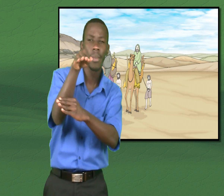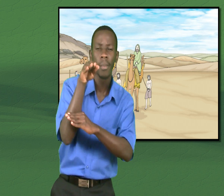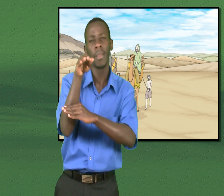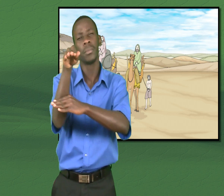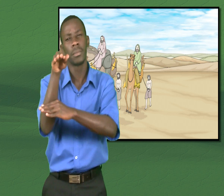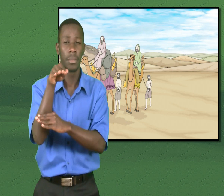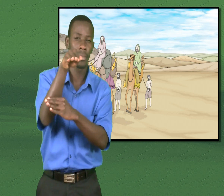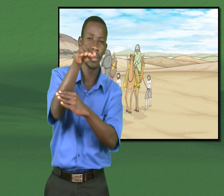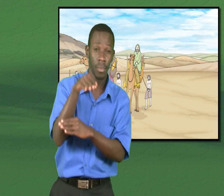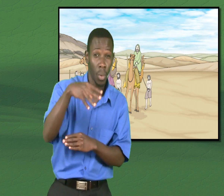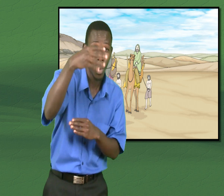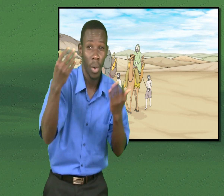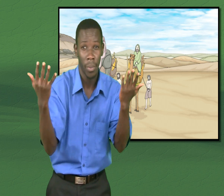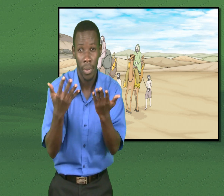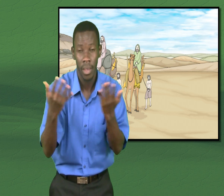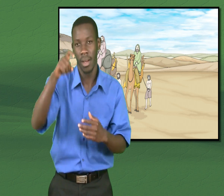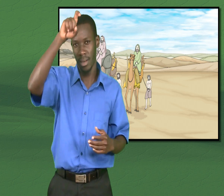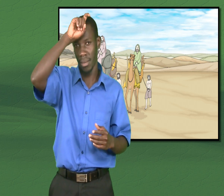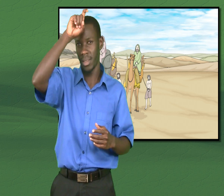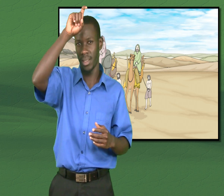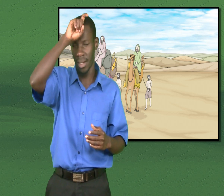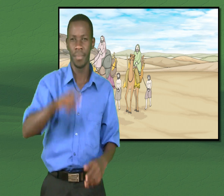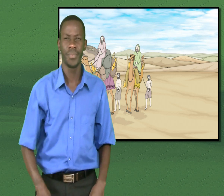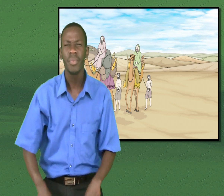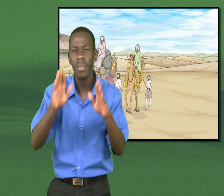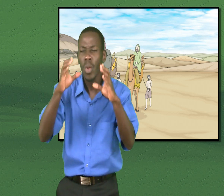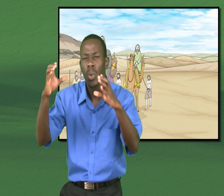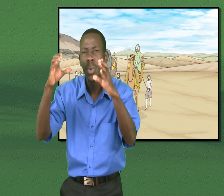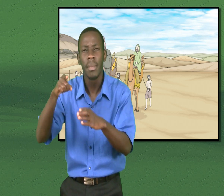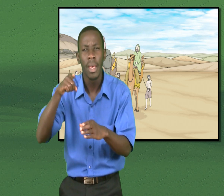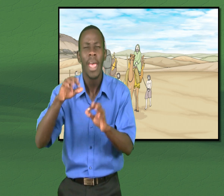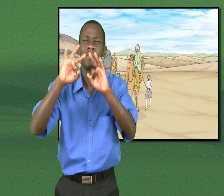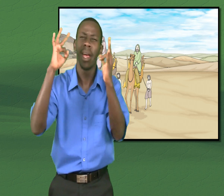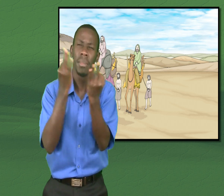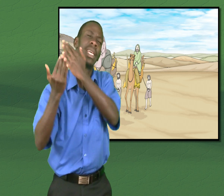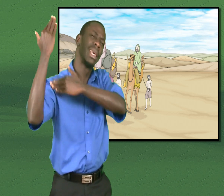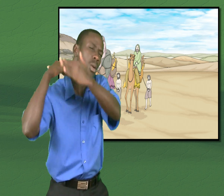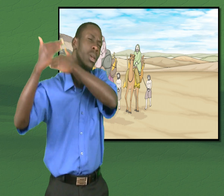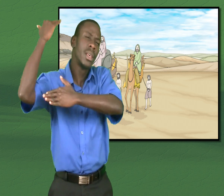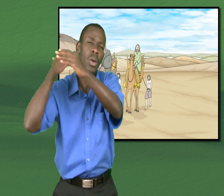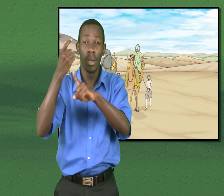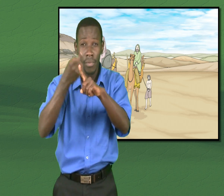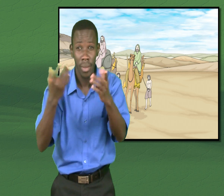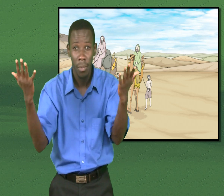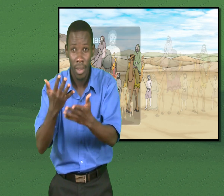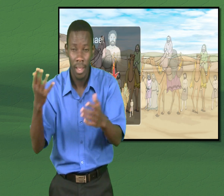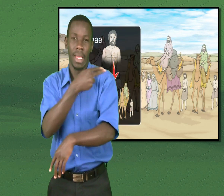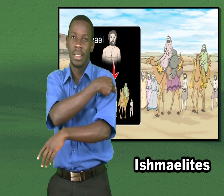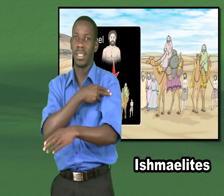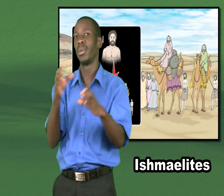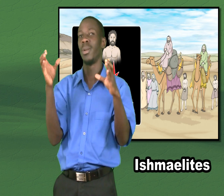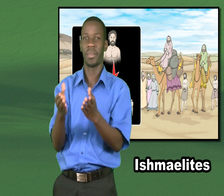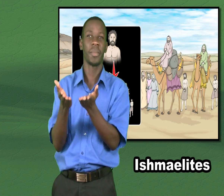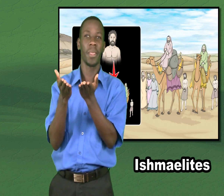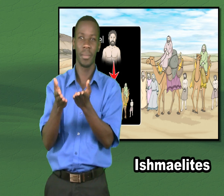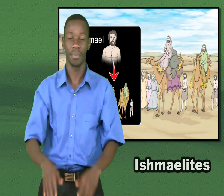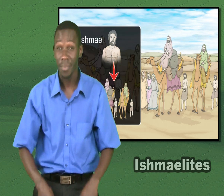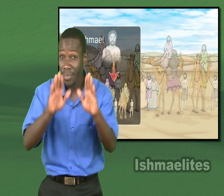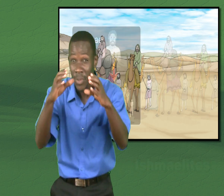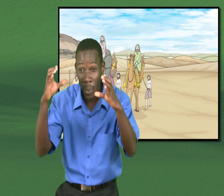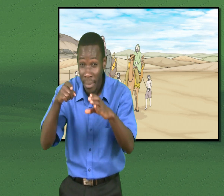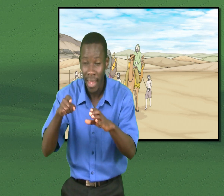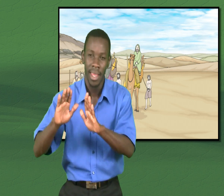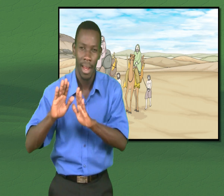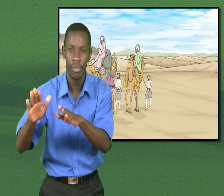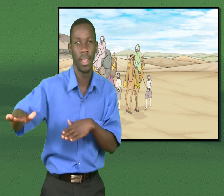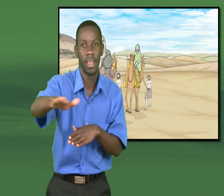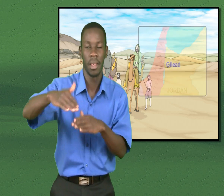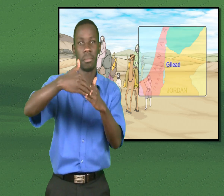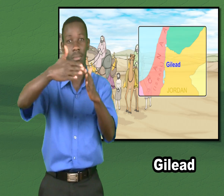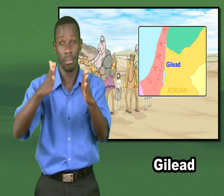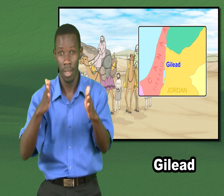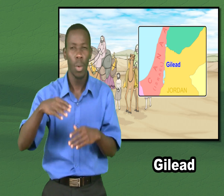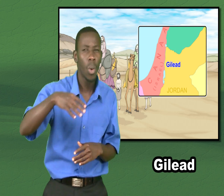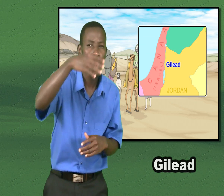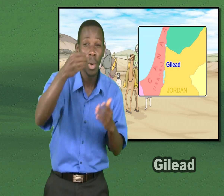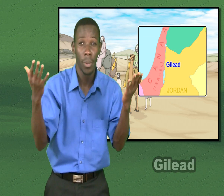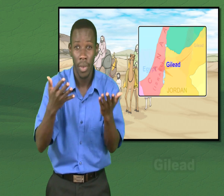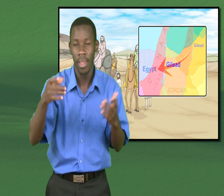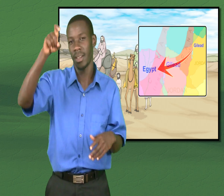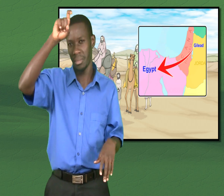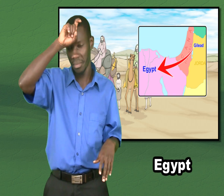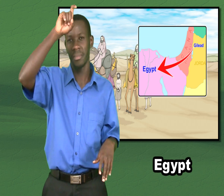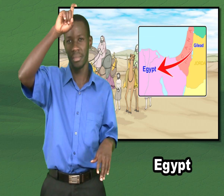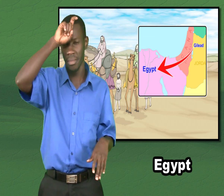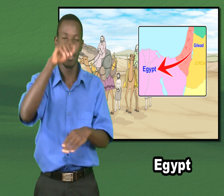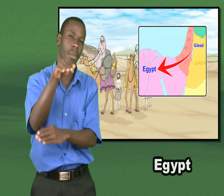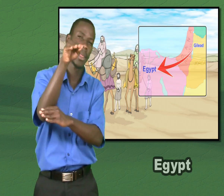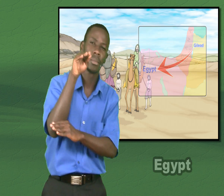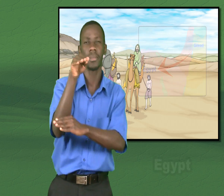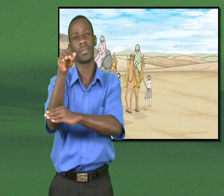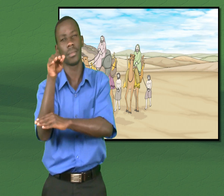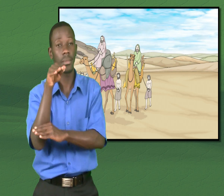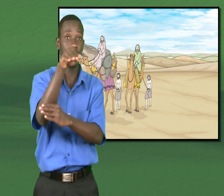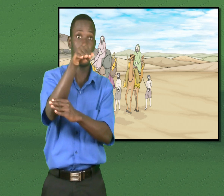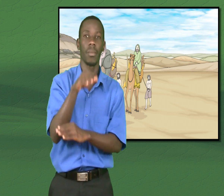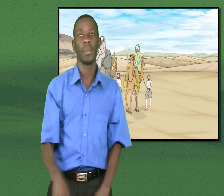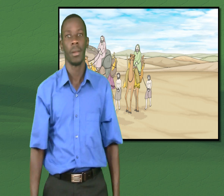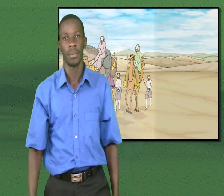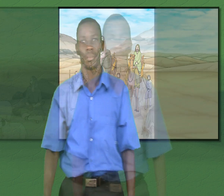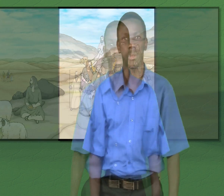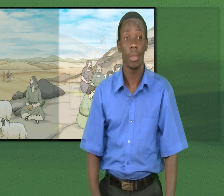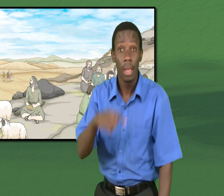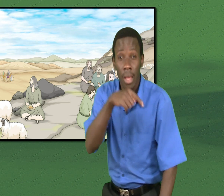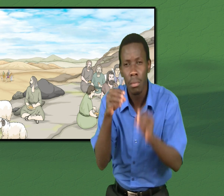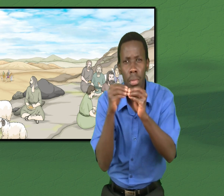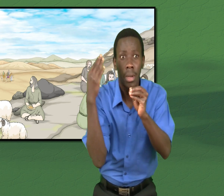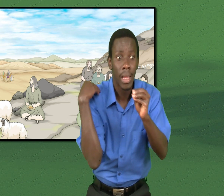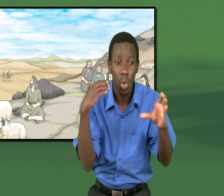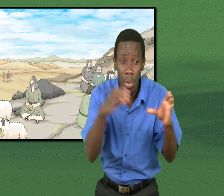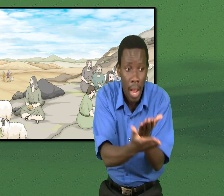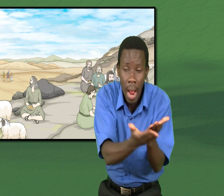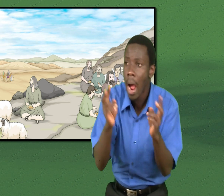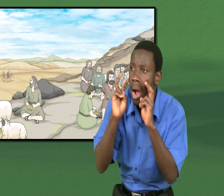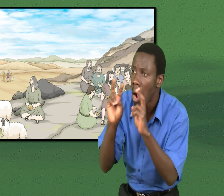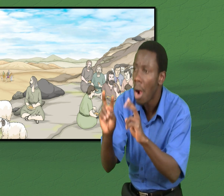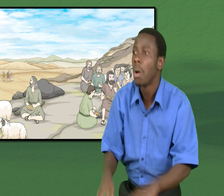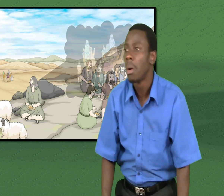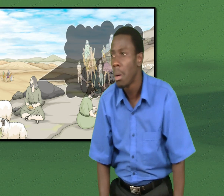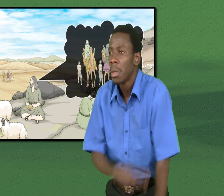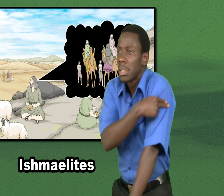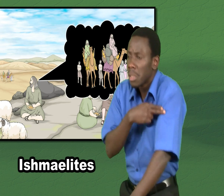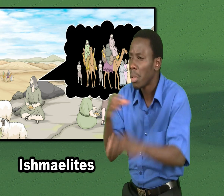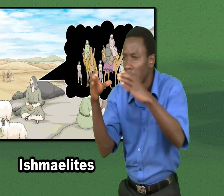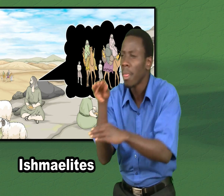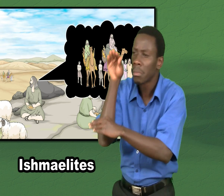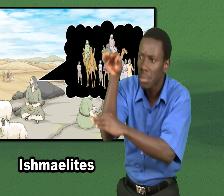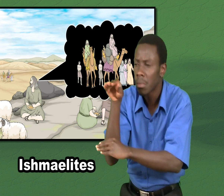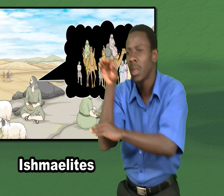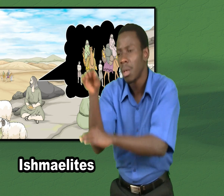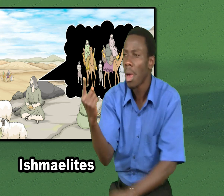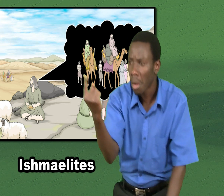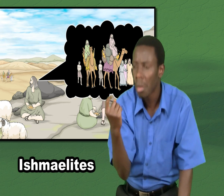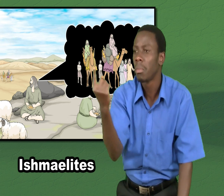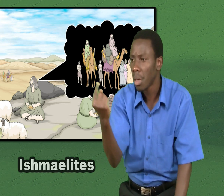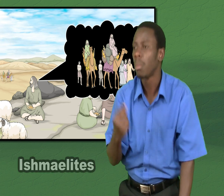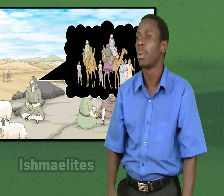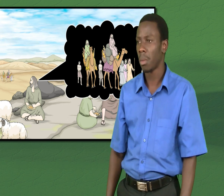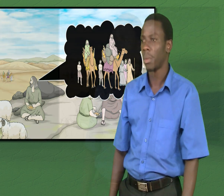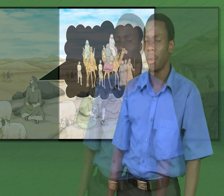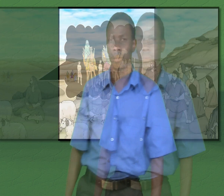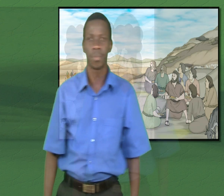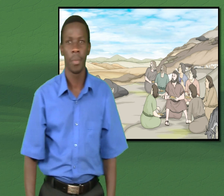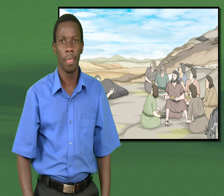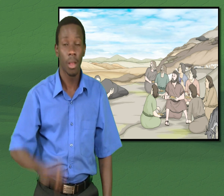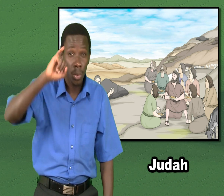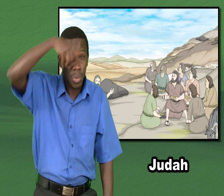Their camels were carrying spices, balm, and myrrh on their way down to Egypt.